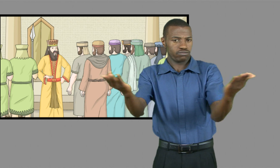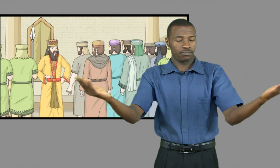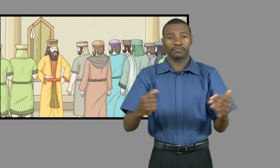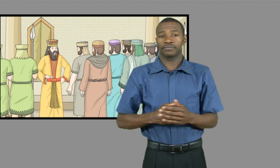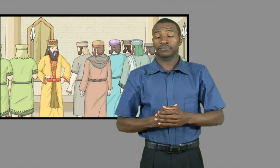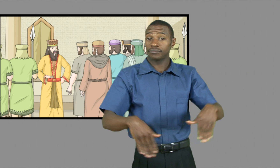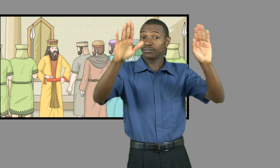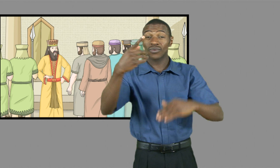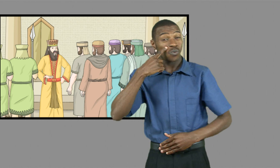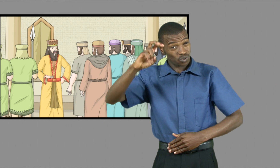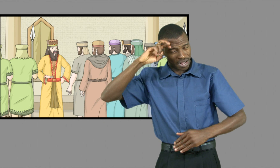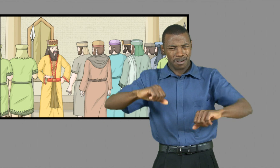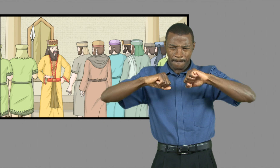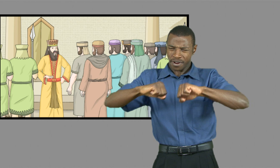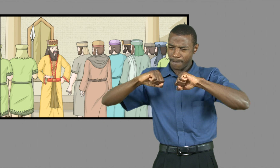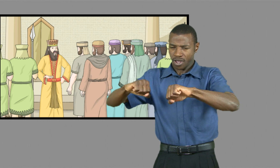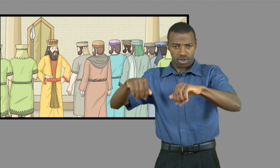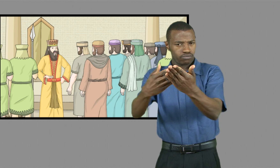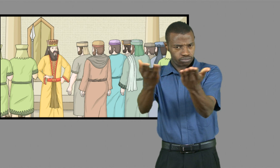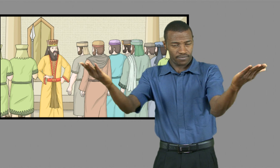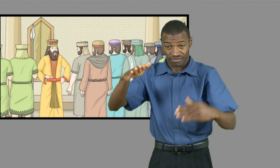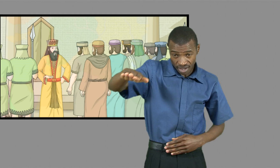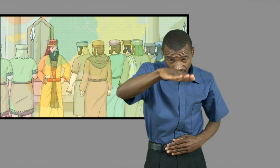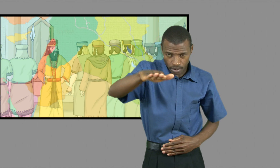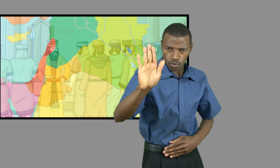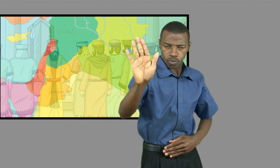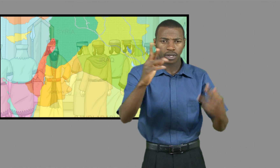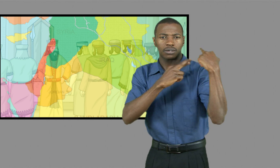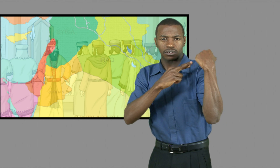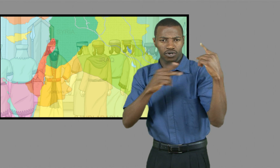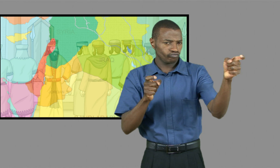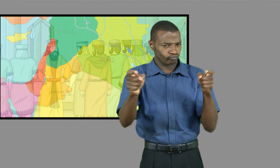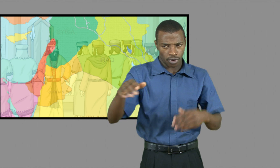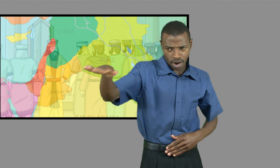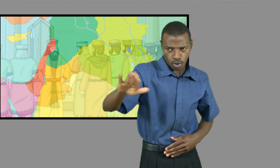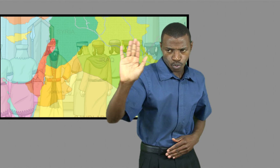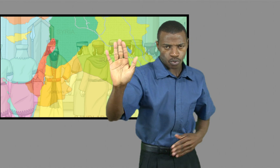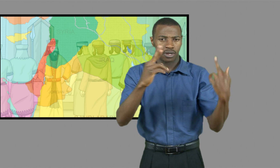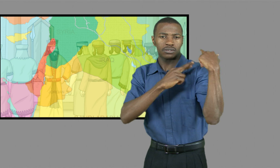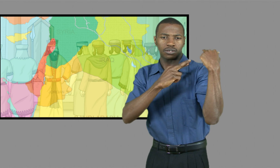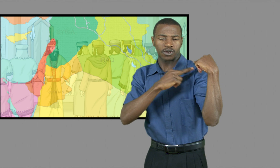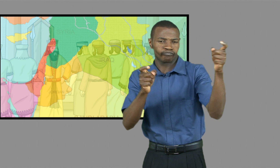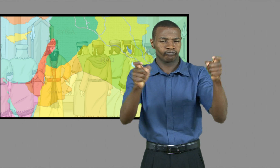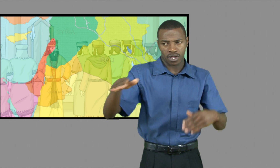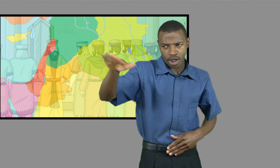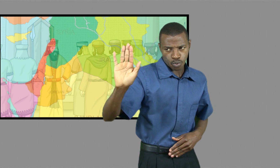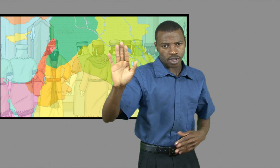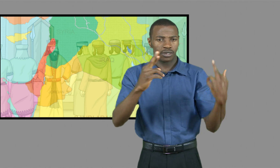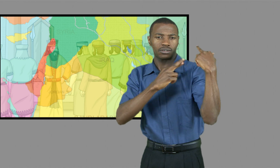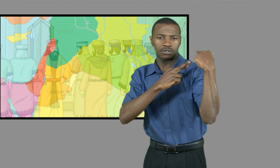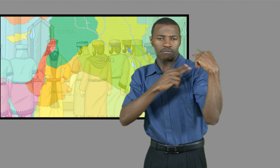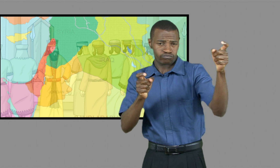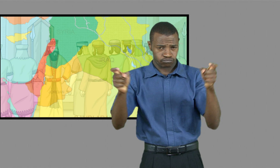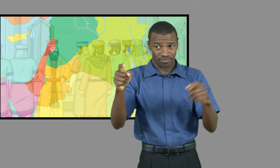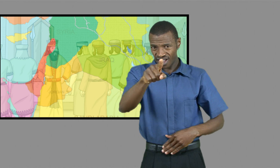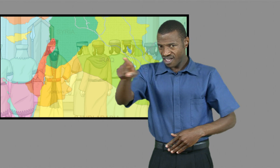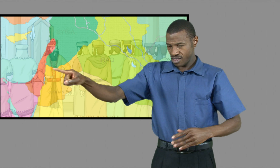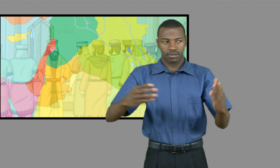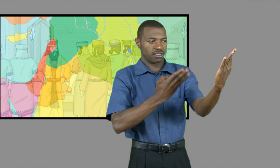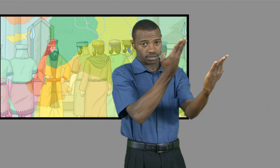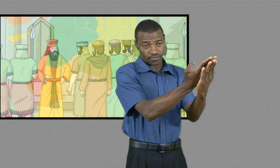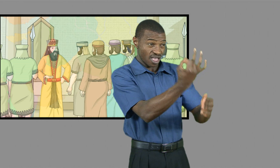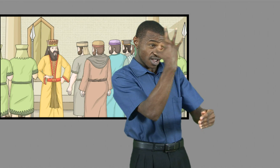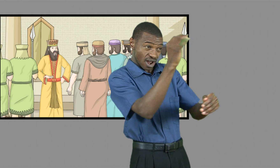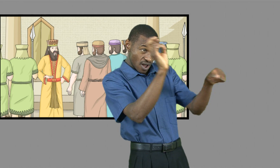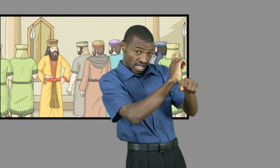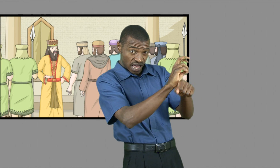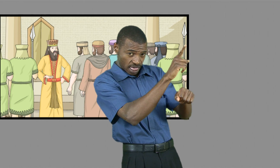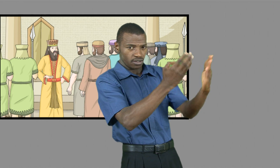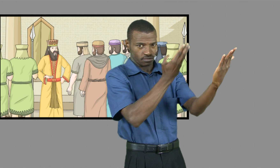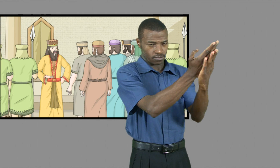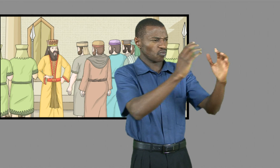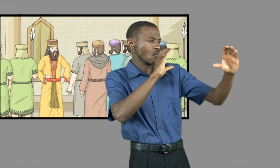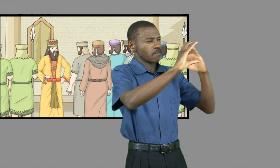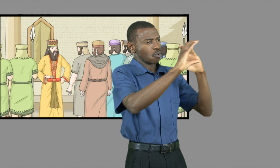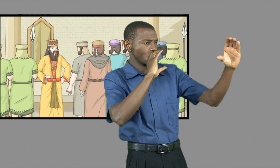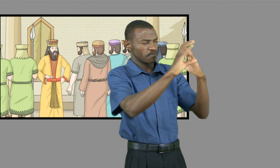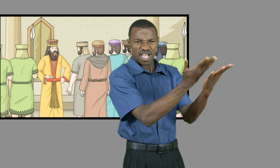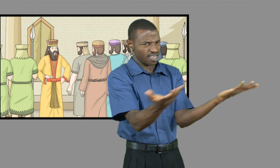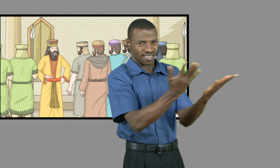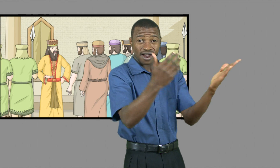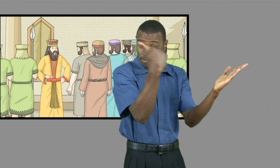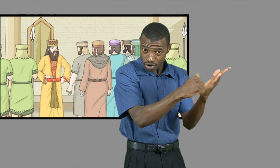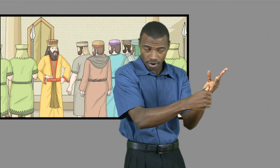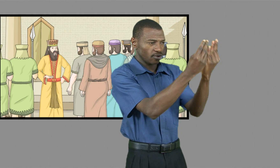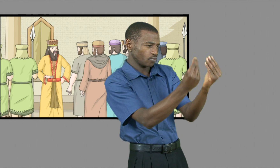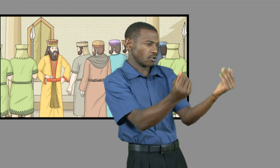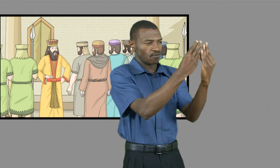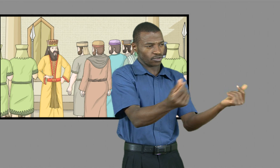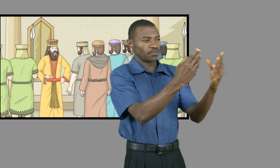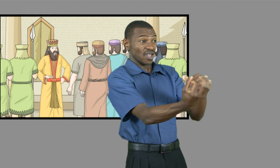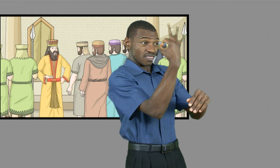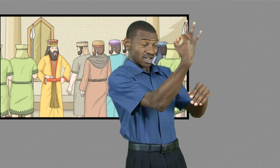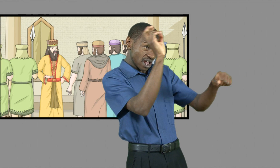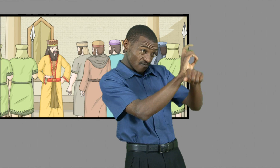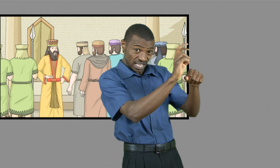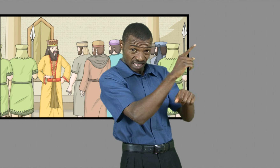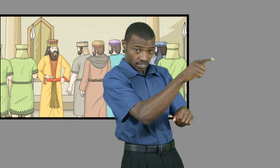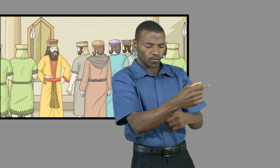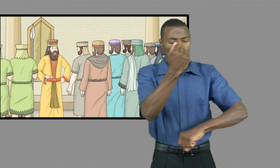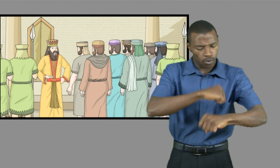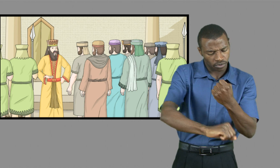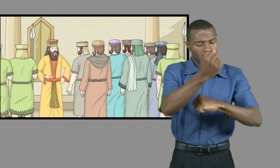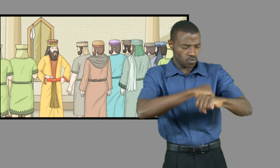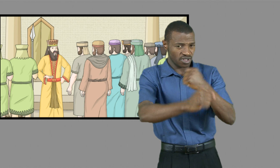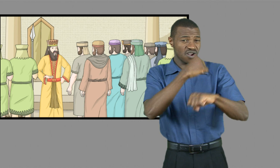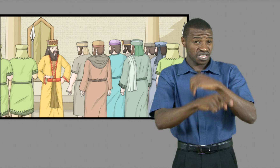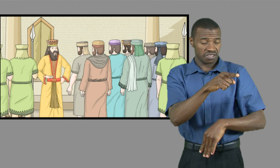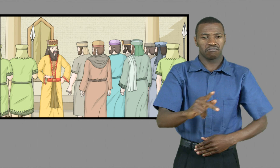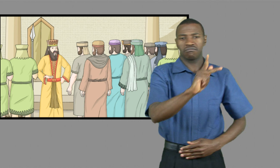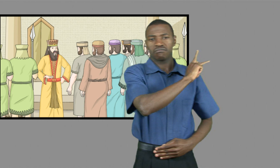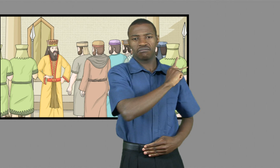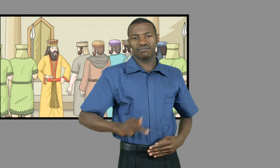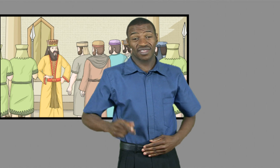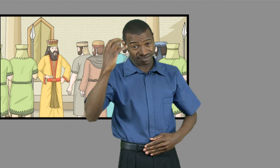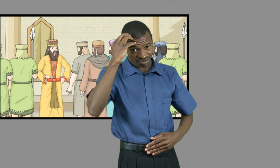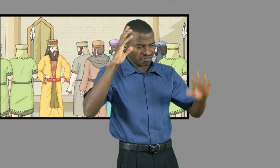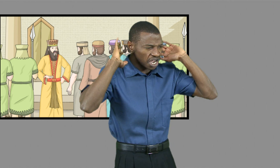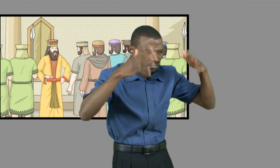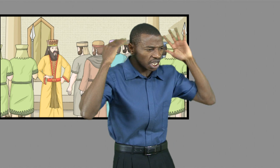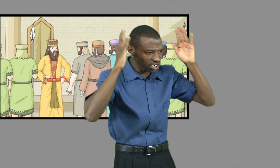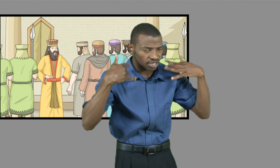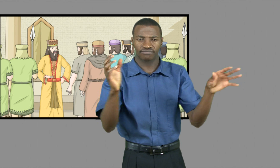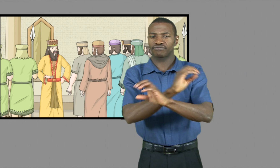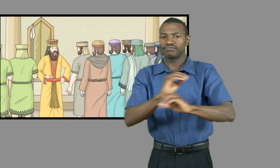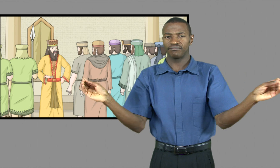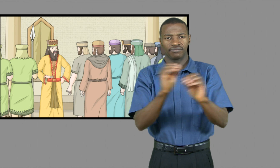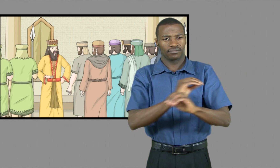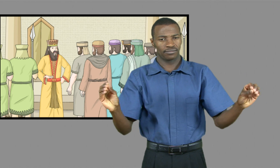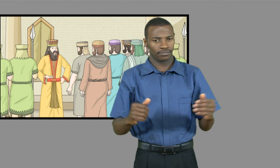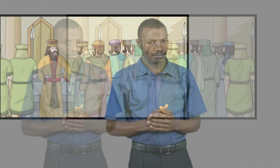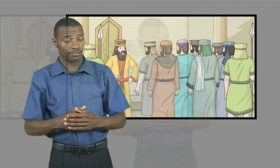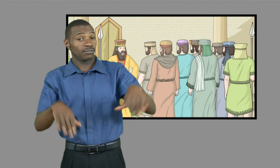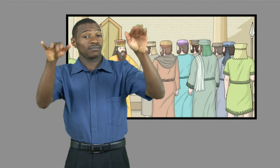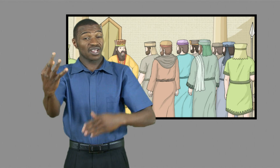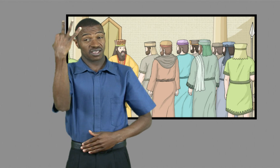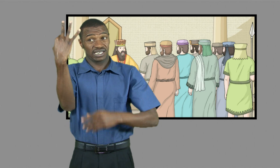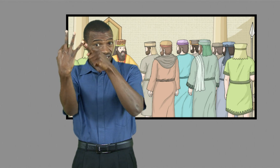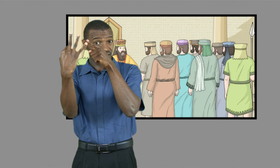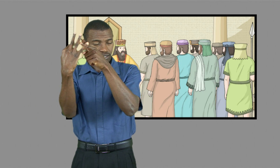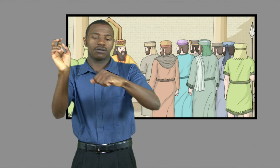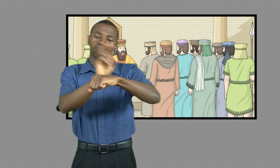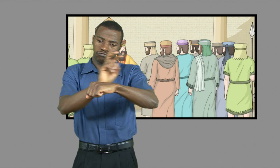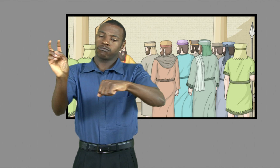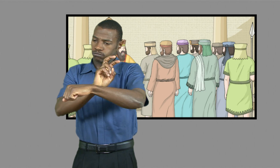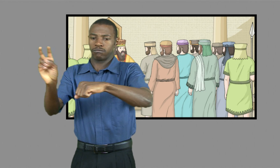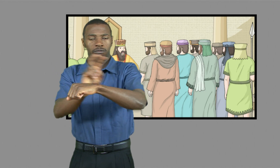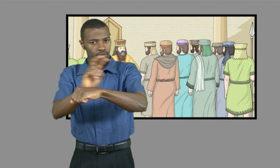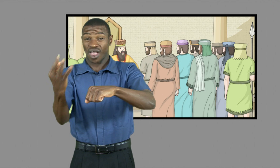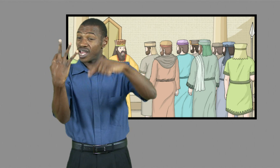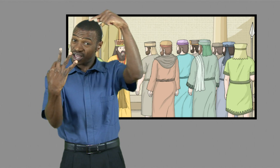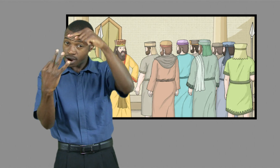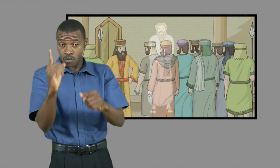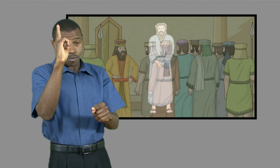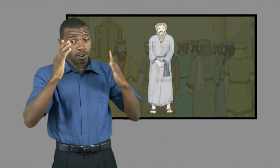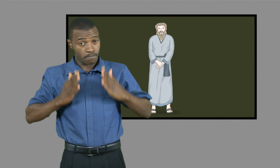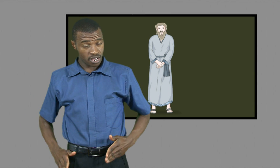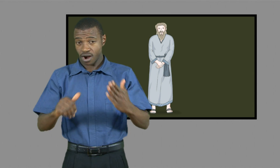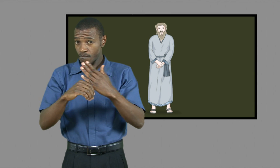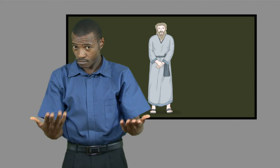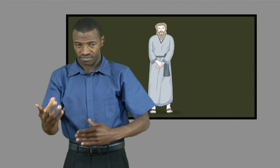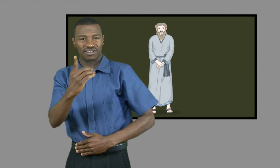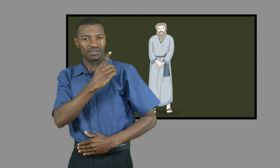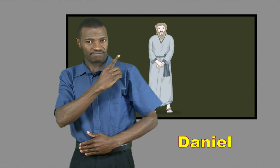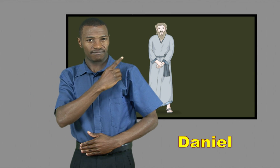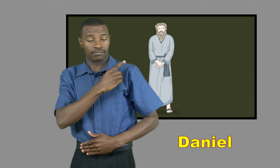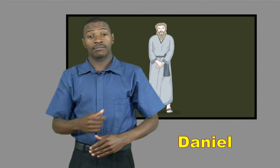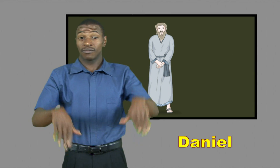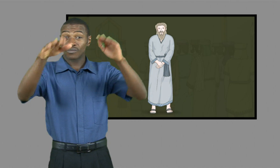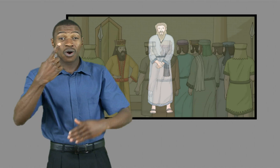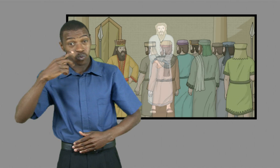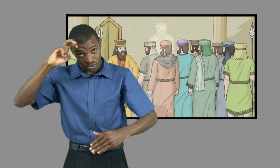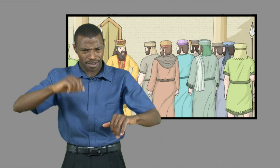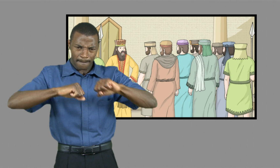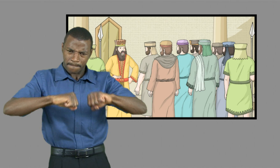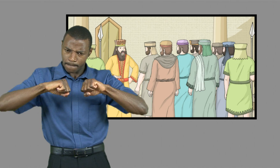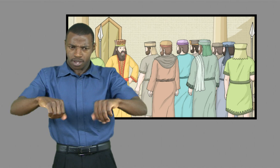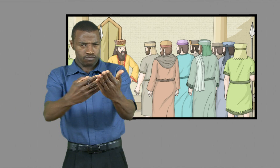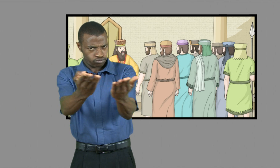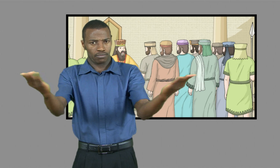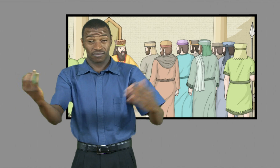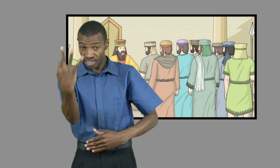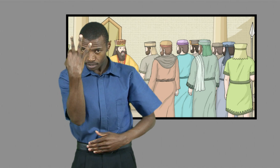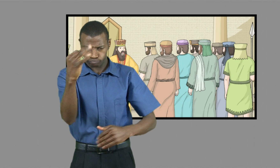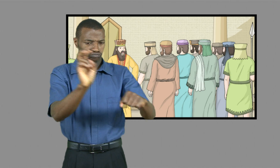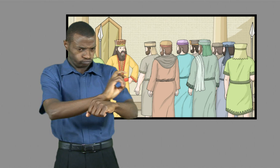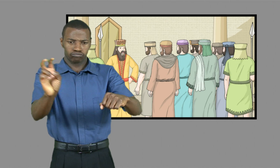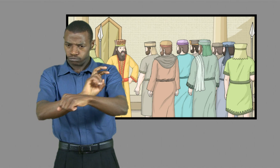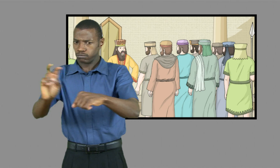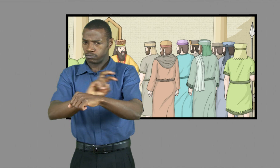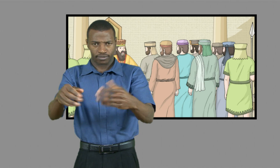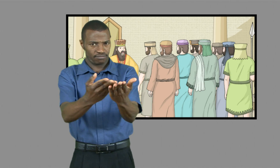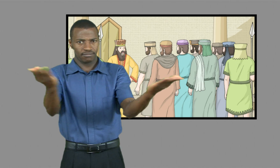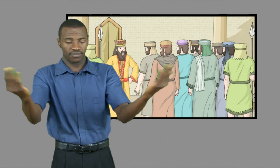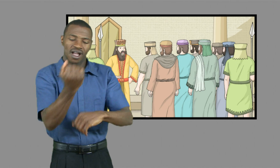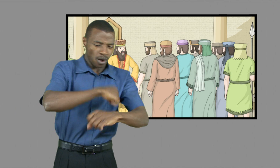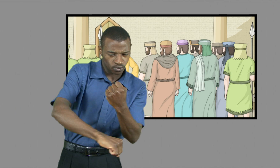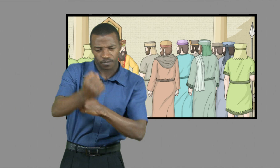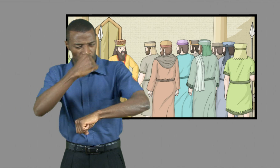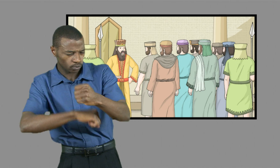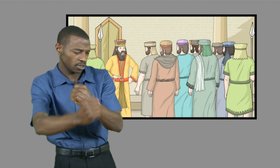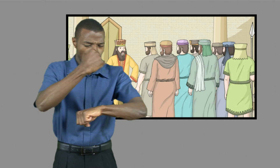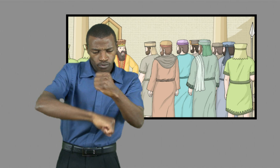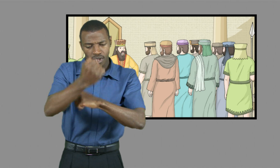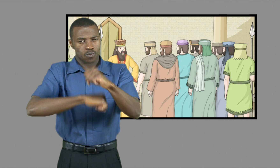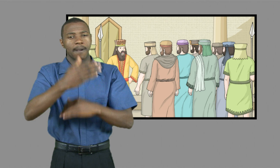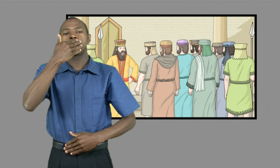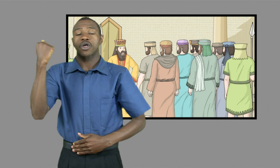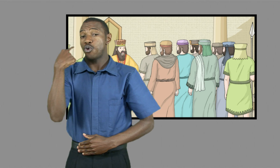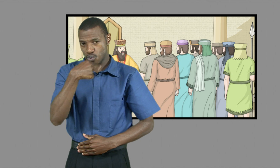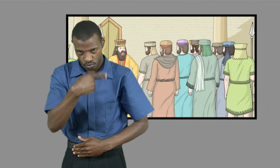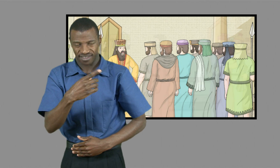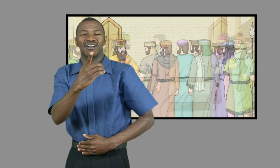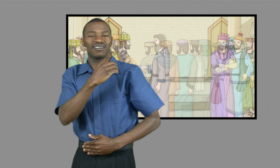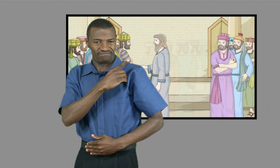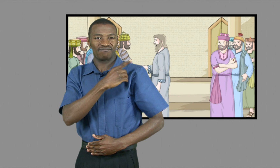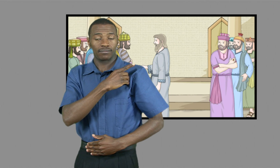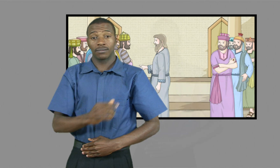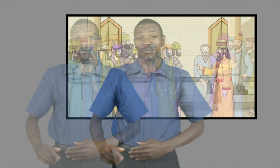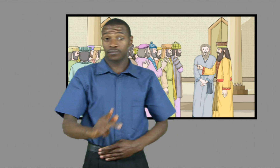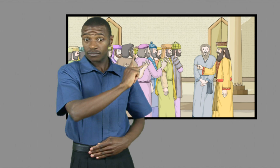Soon, by his extraordinary spirit, Daniel distinguished himself among the administrators and satraps. So the king planned to set him over the whole kingdom.